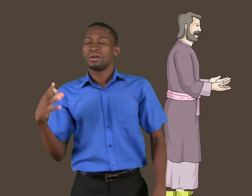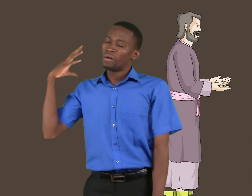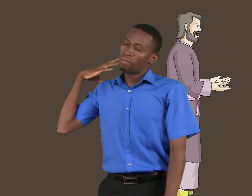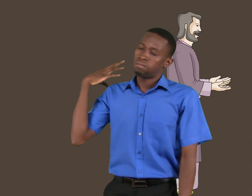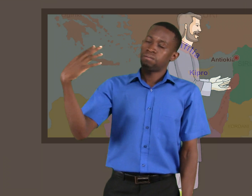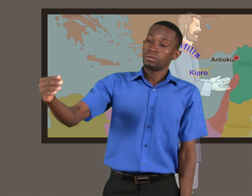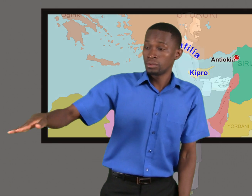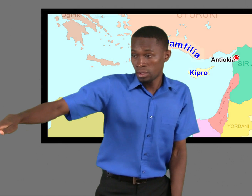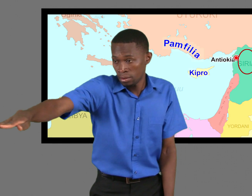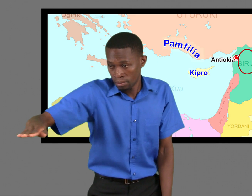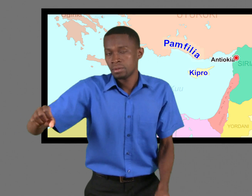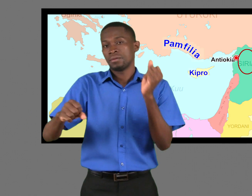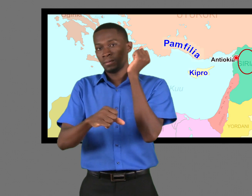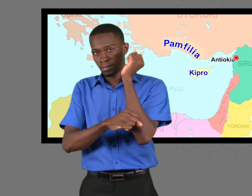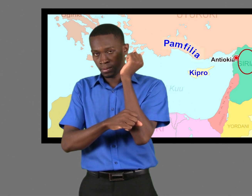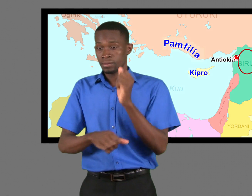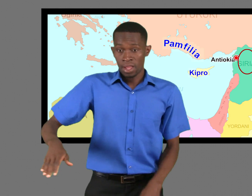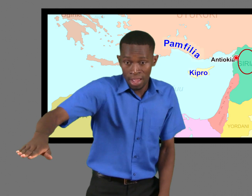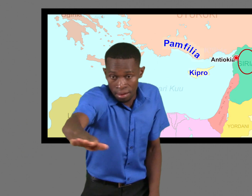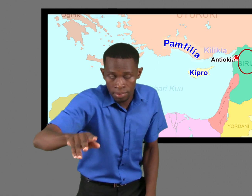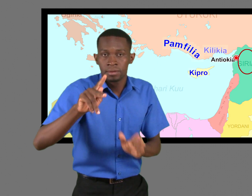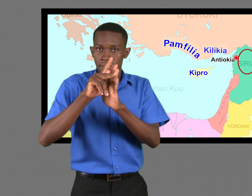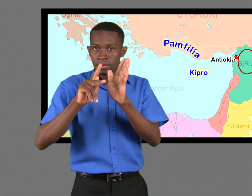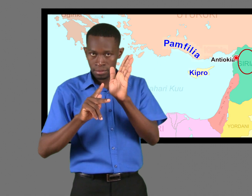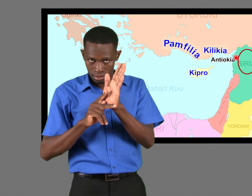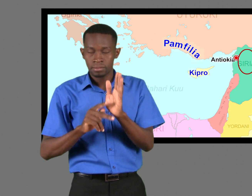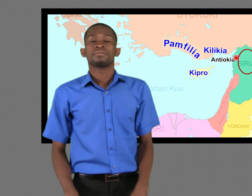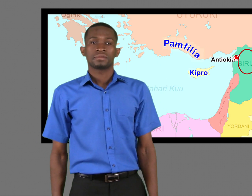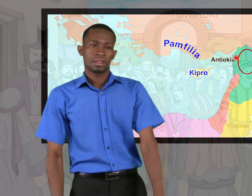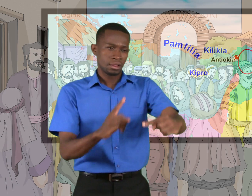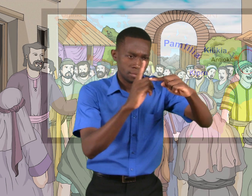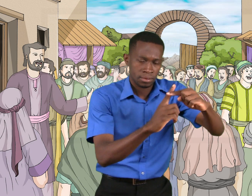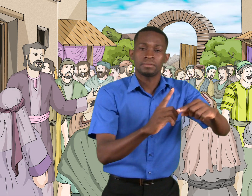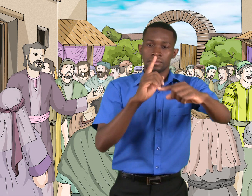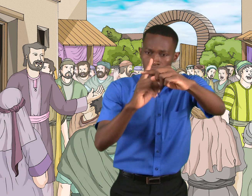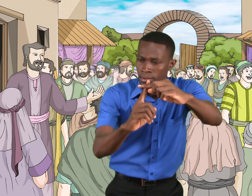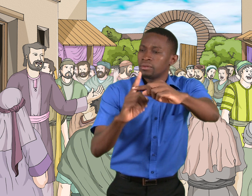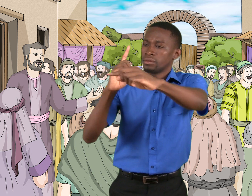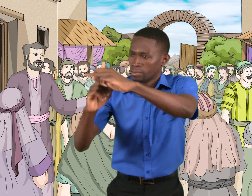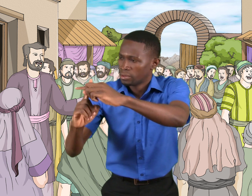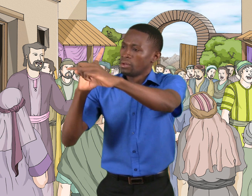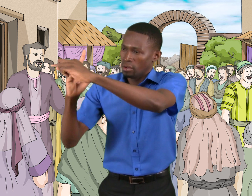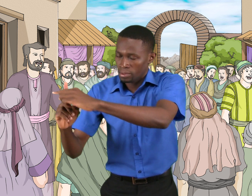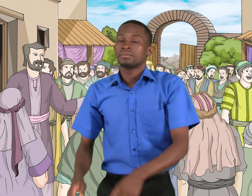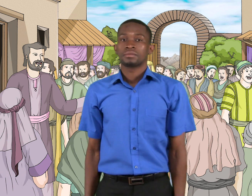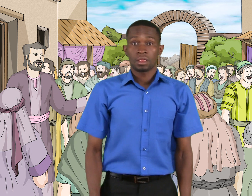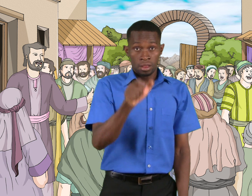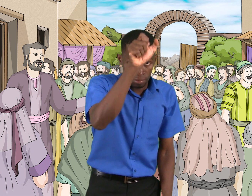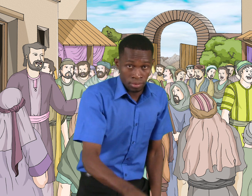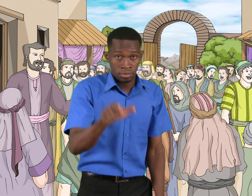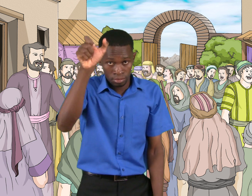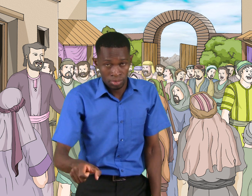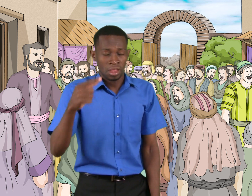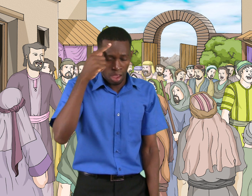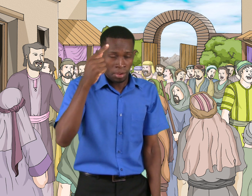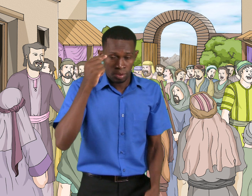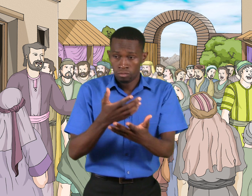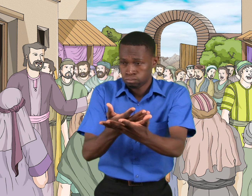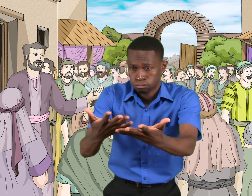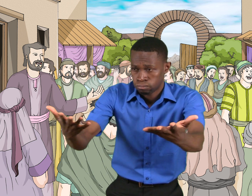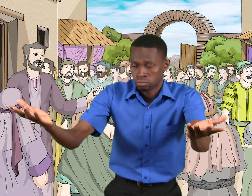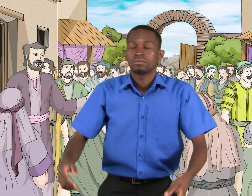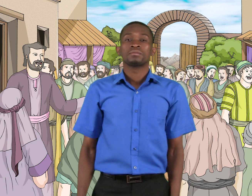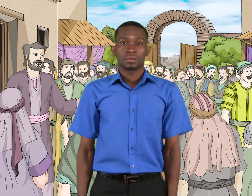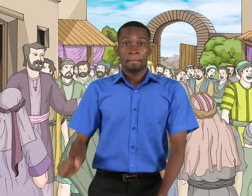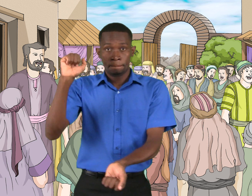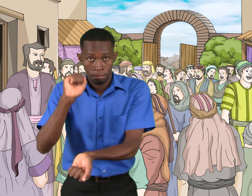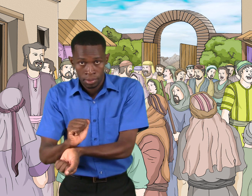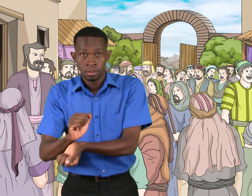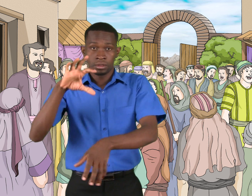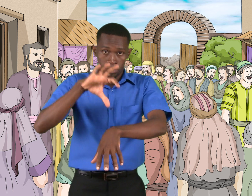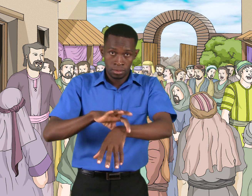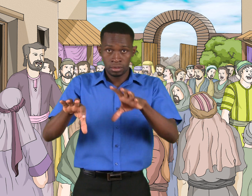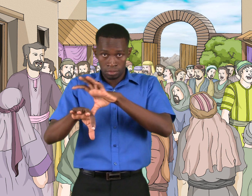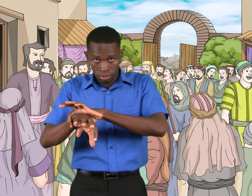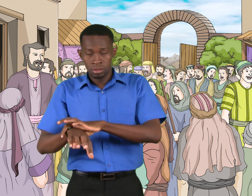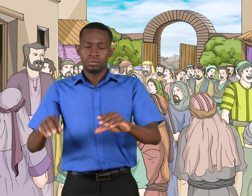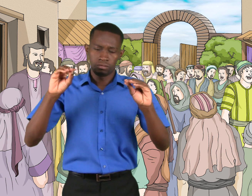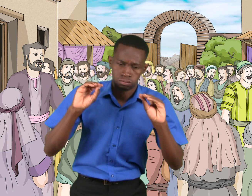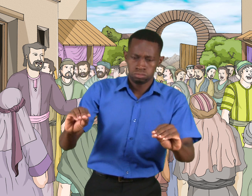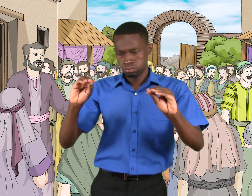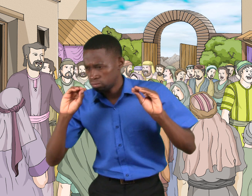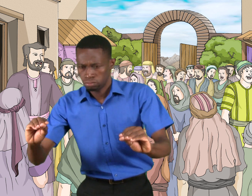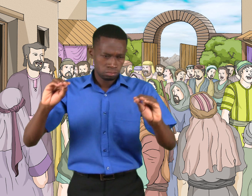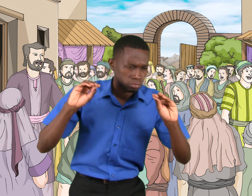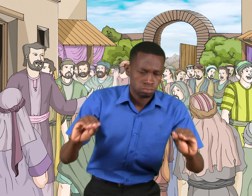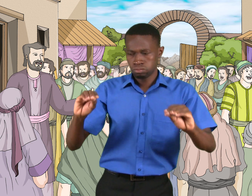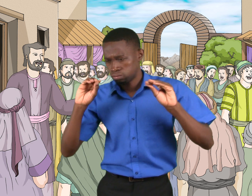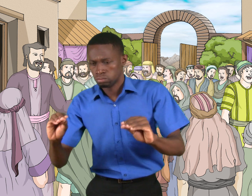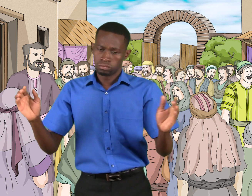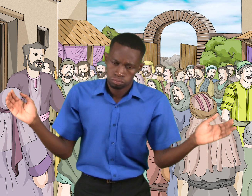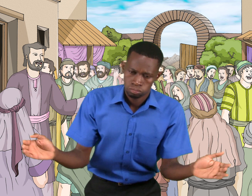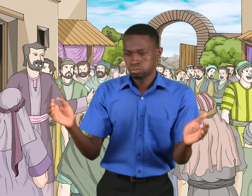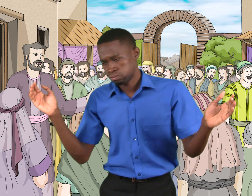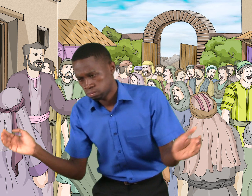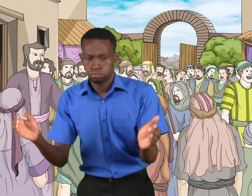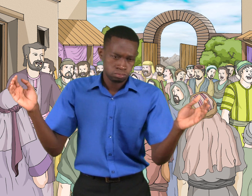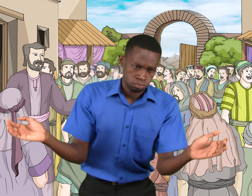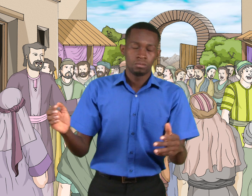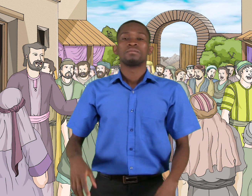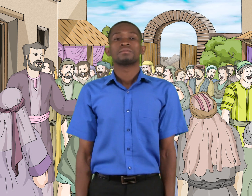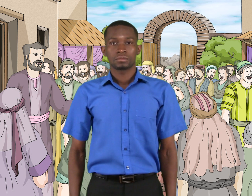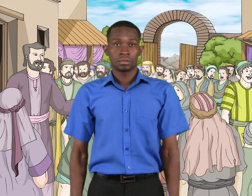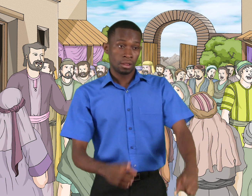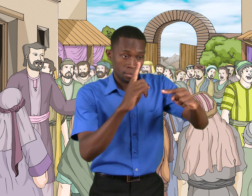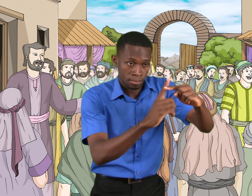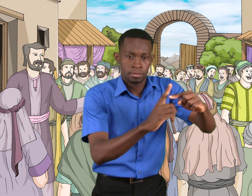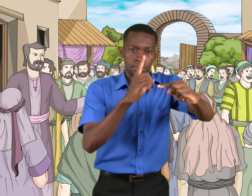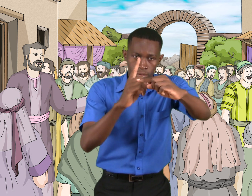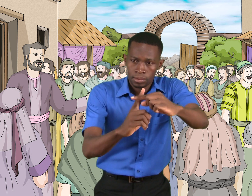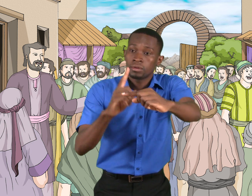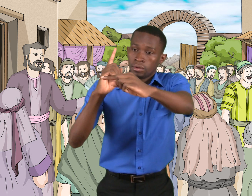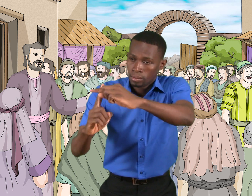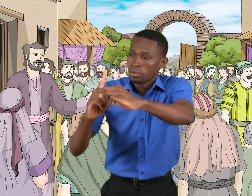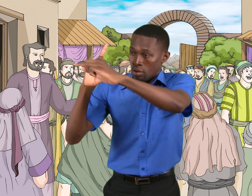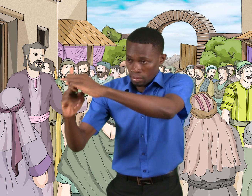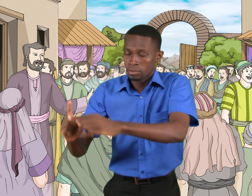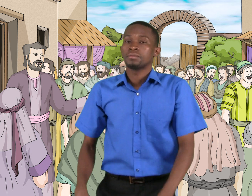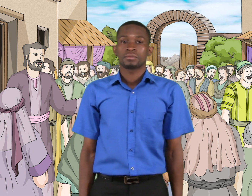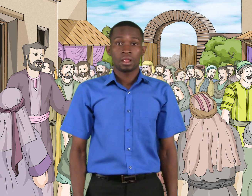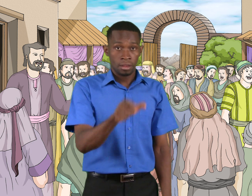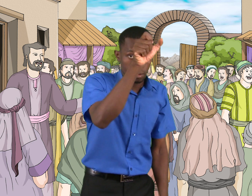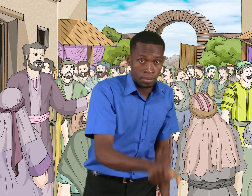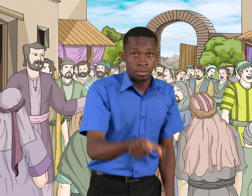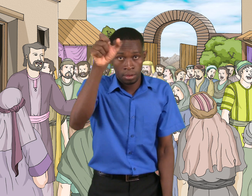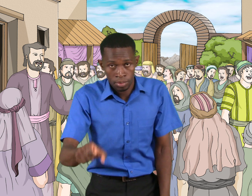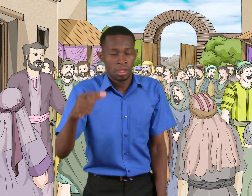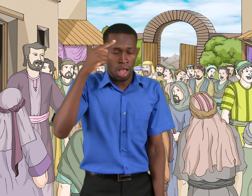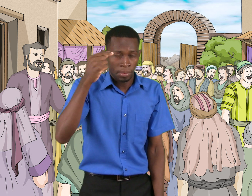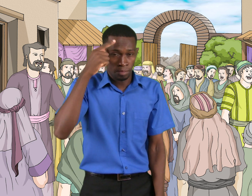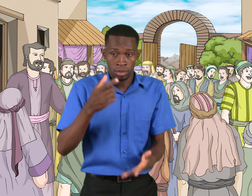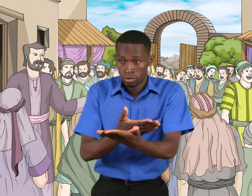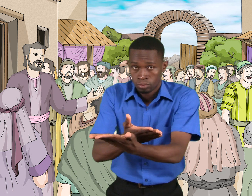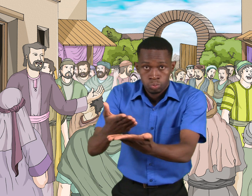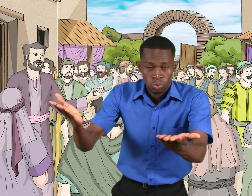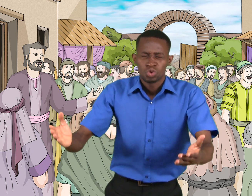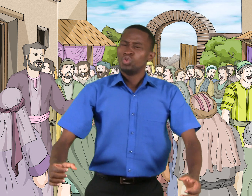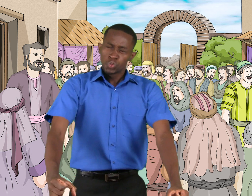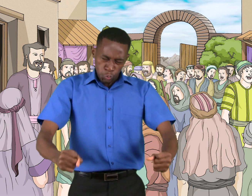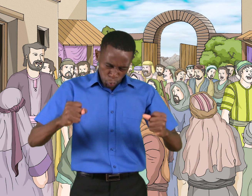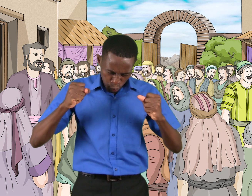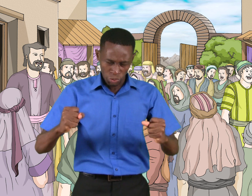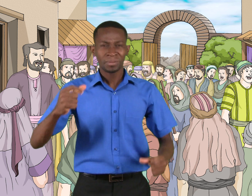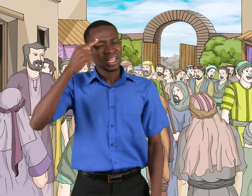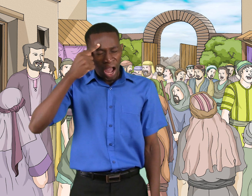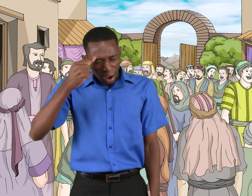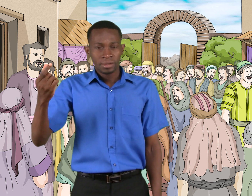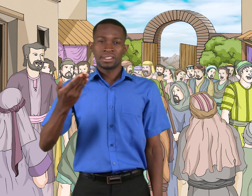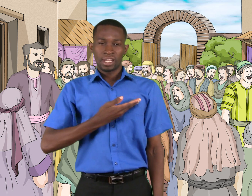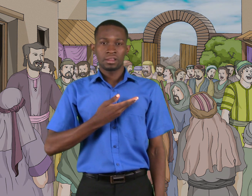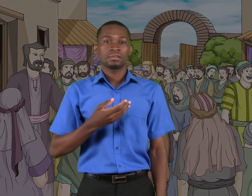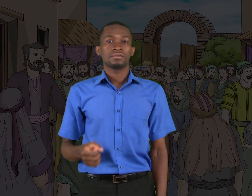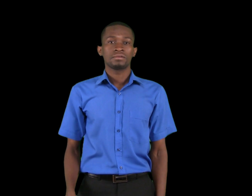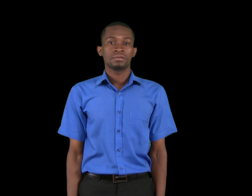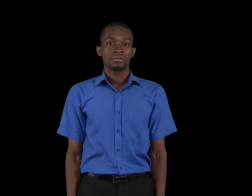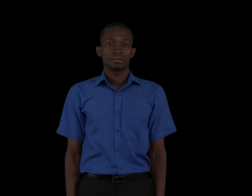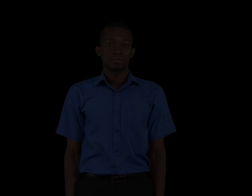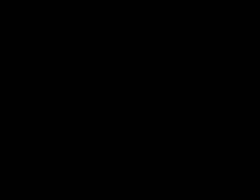And he traveled through Syria and Cilicia, strengthening the churches.